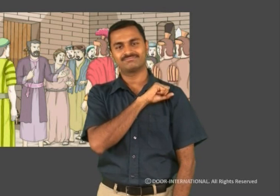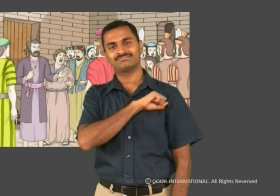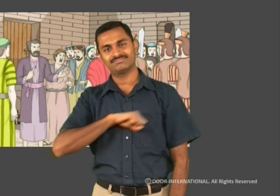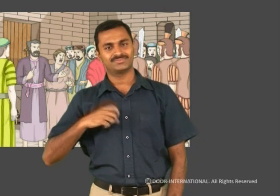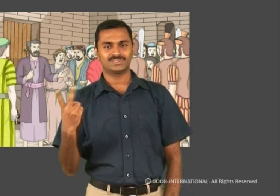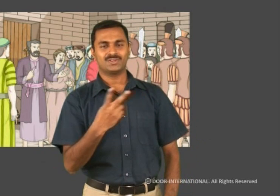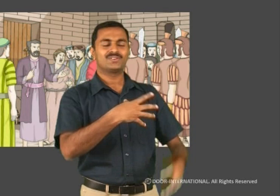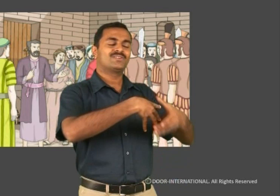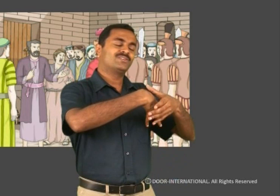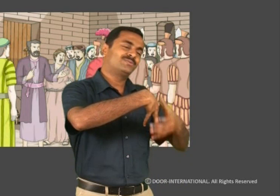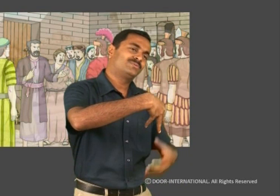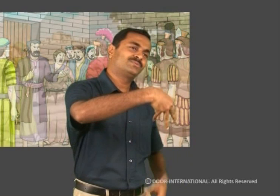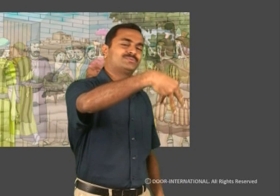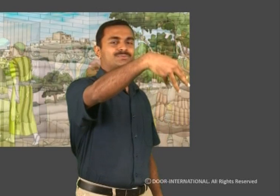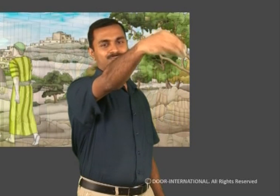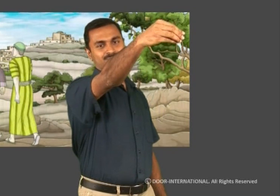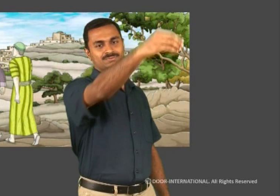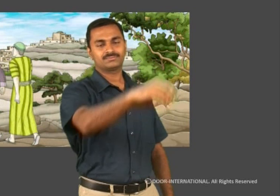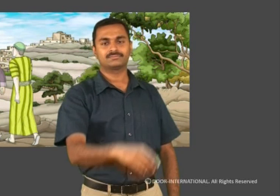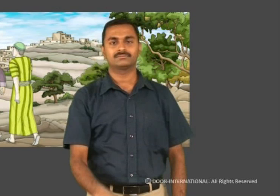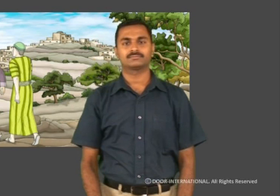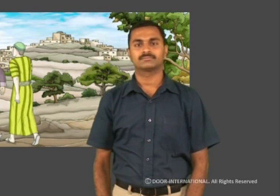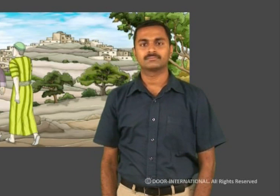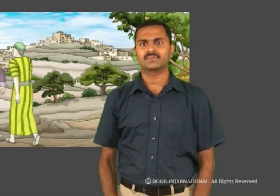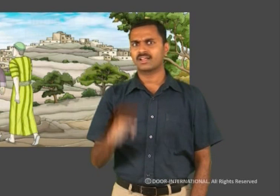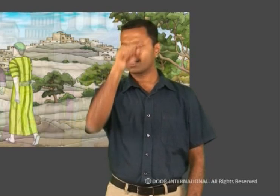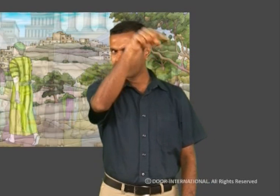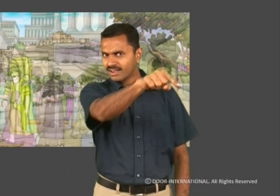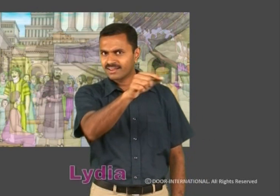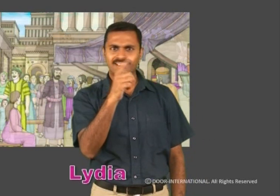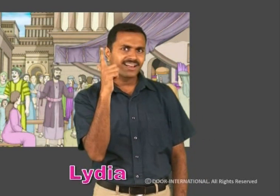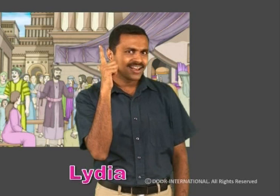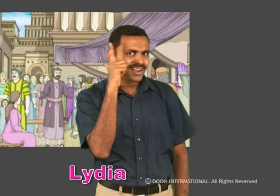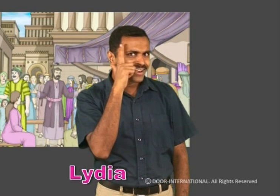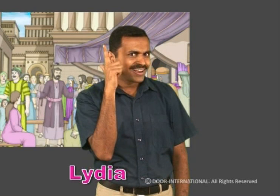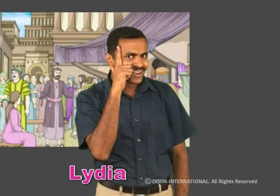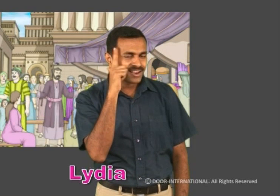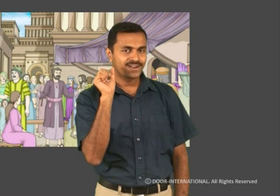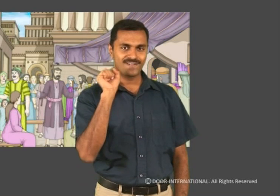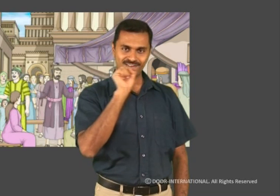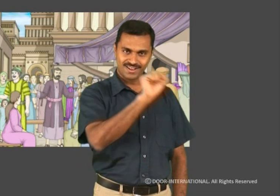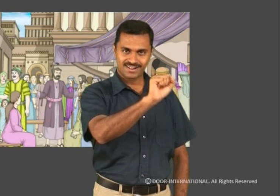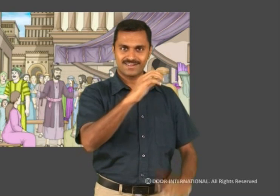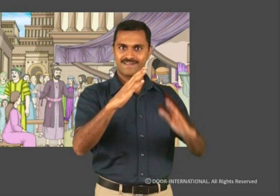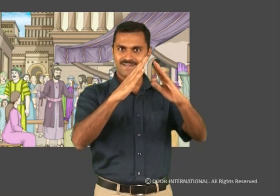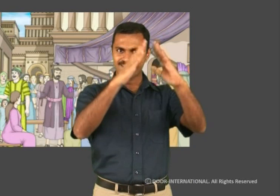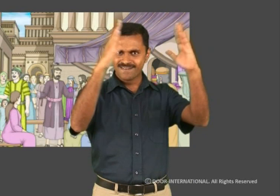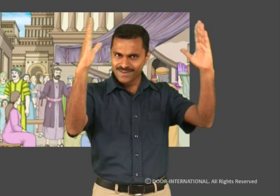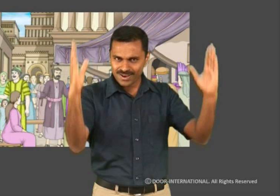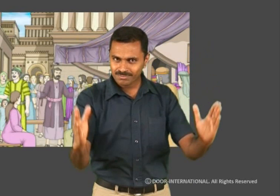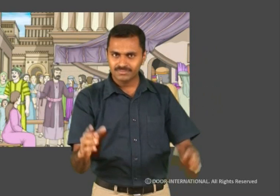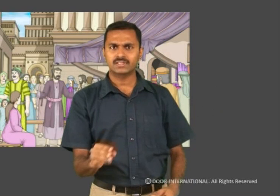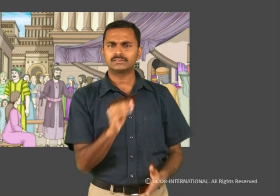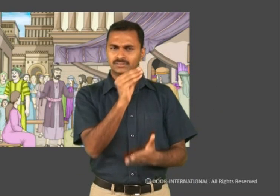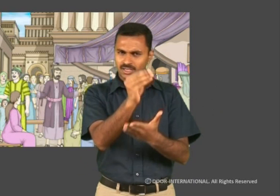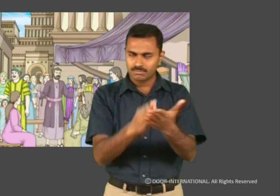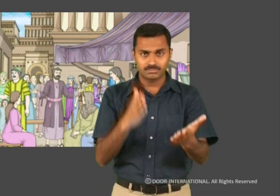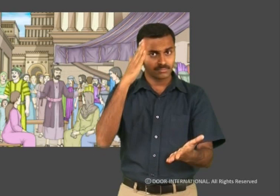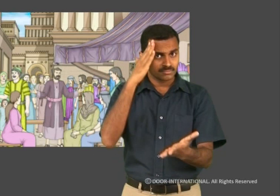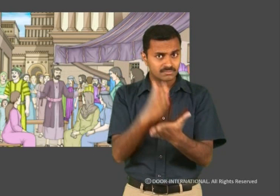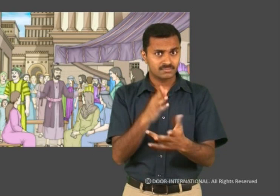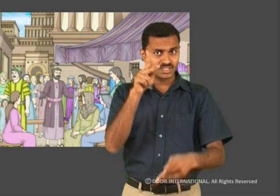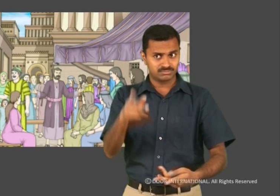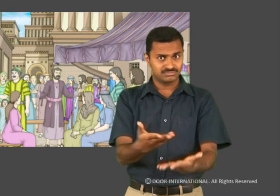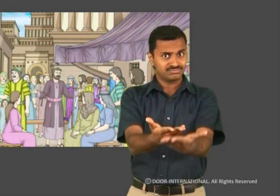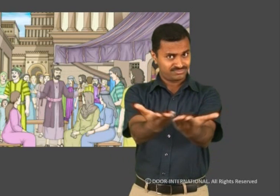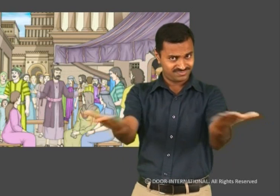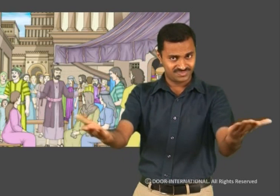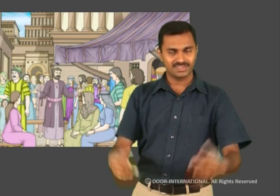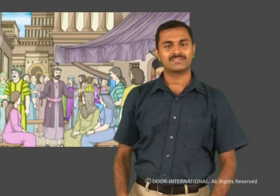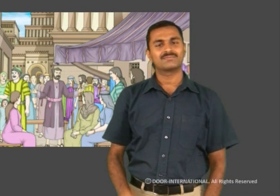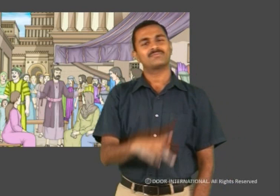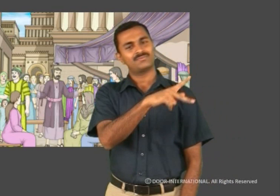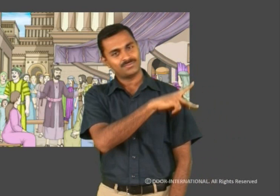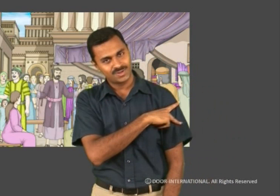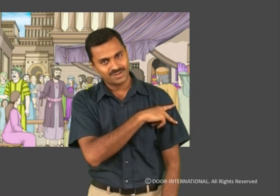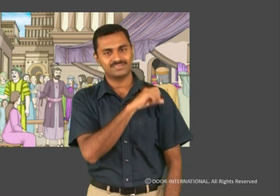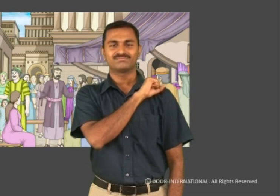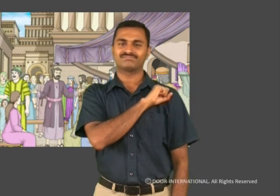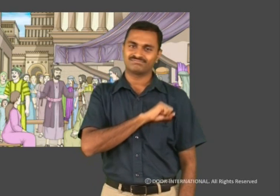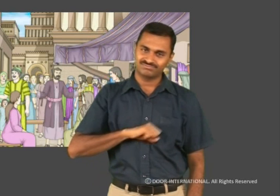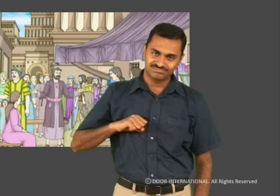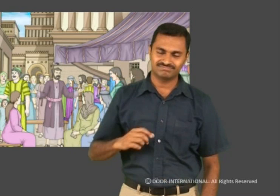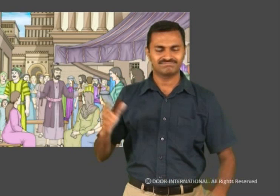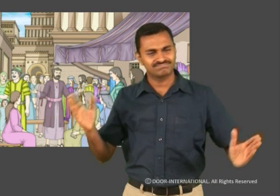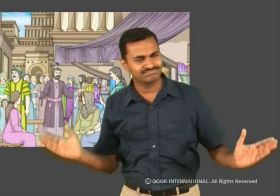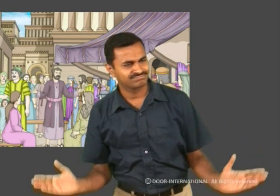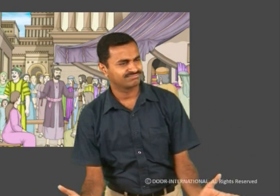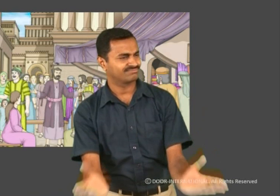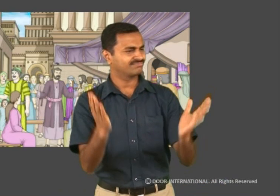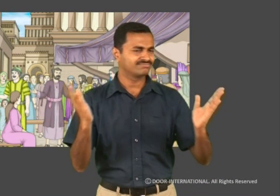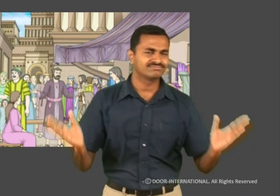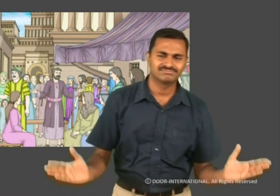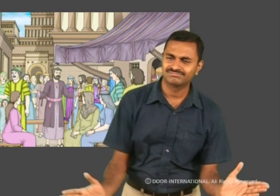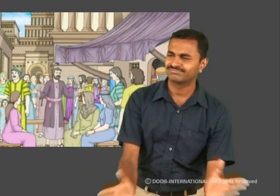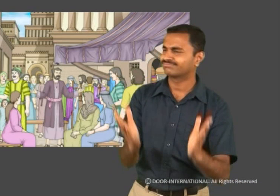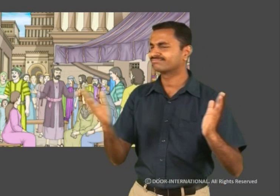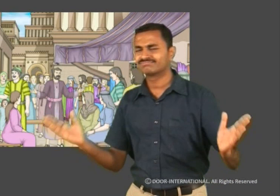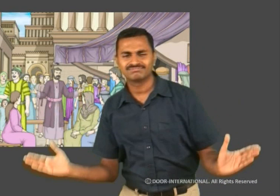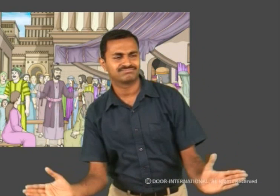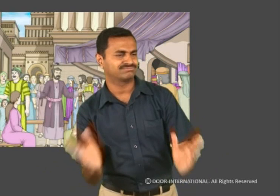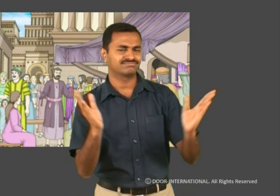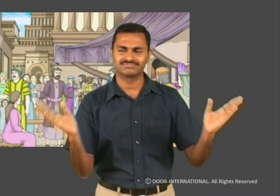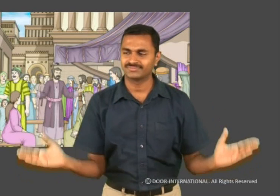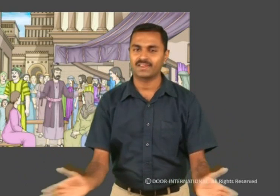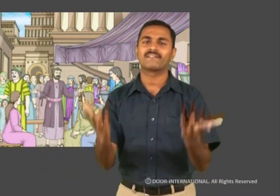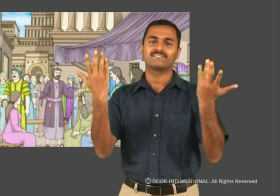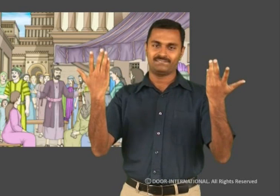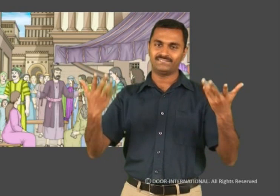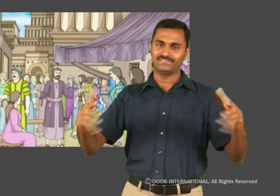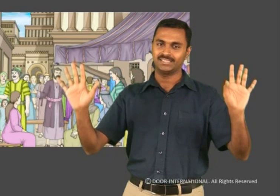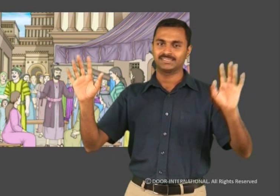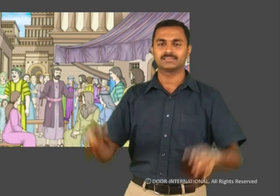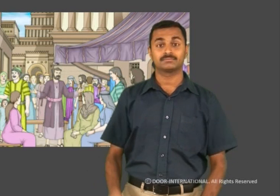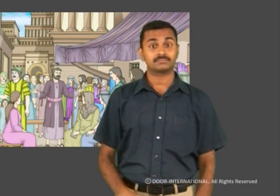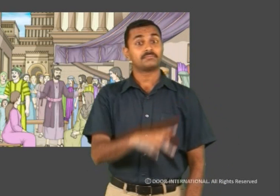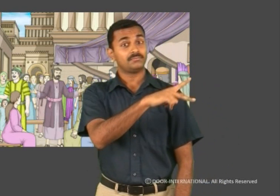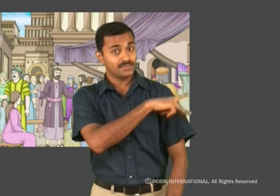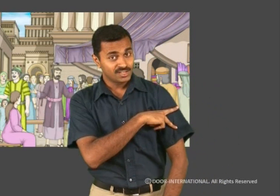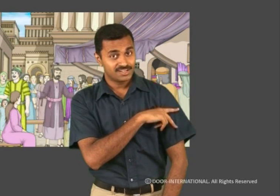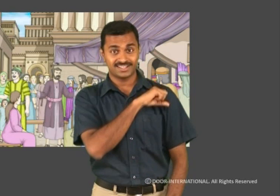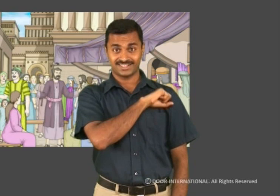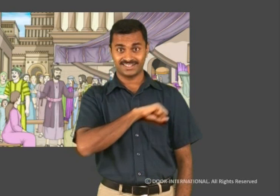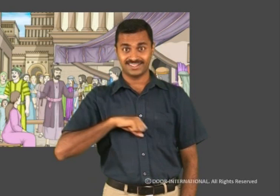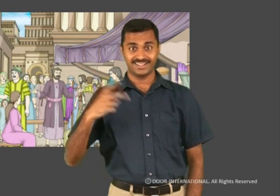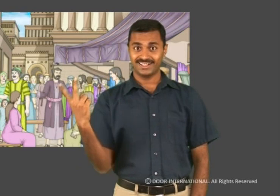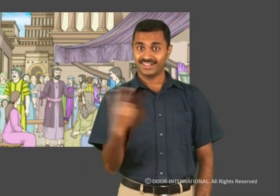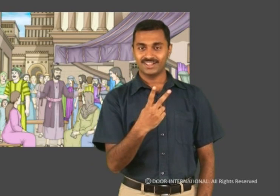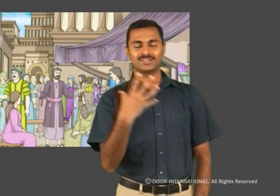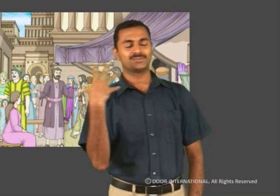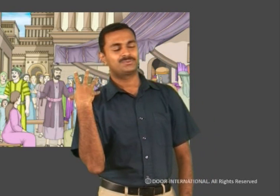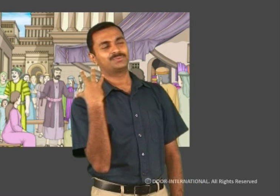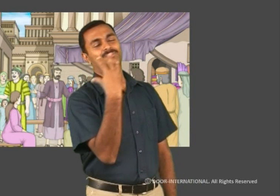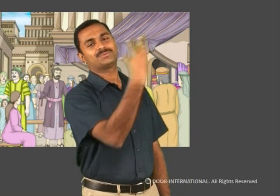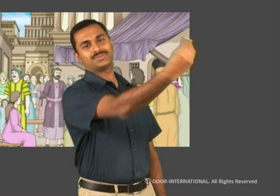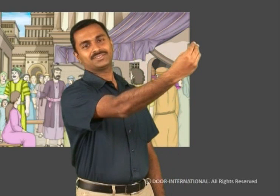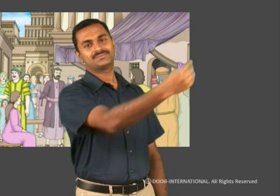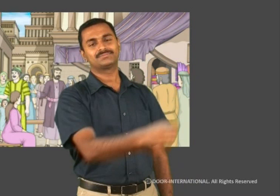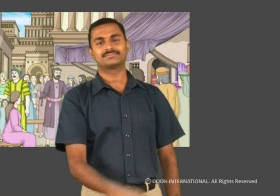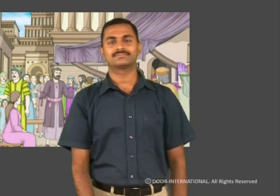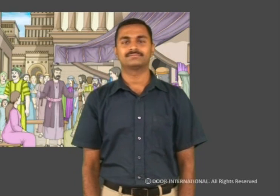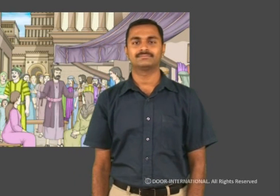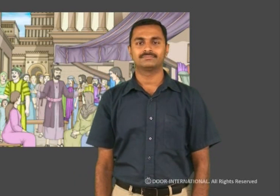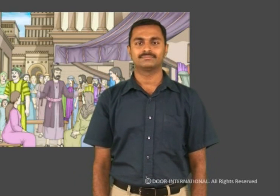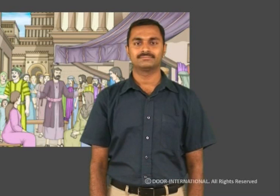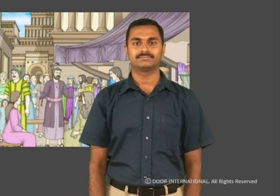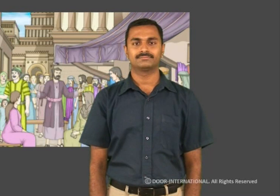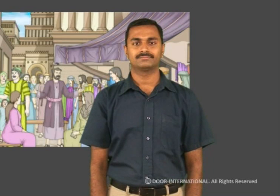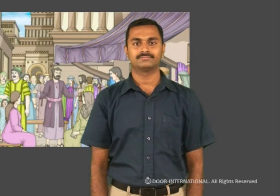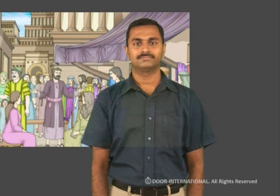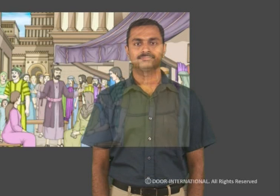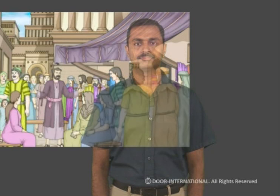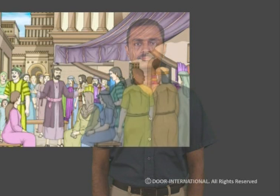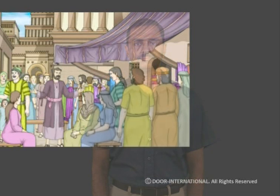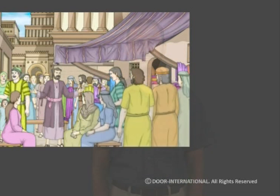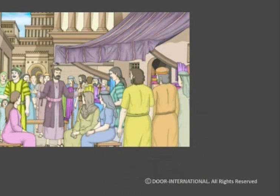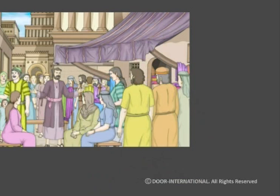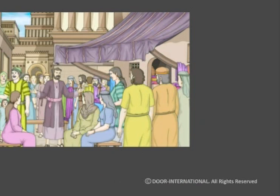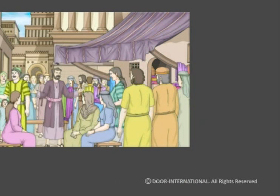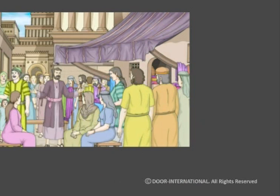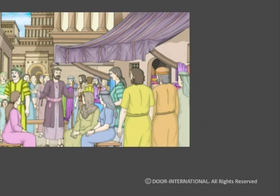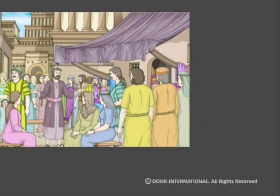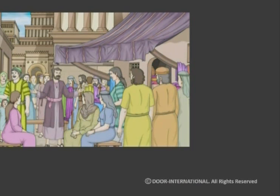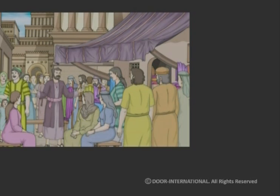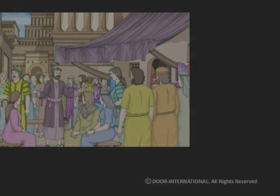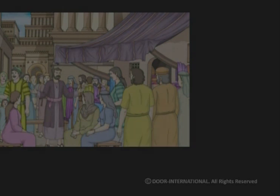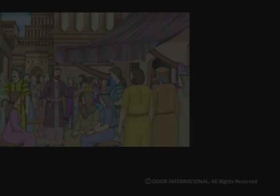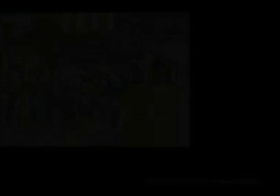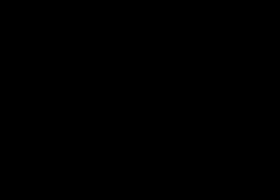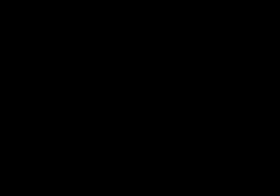After Paul and Silas came out of the prison, they went to Lydia’s house to see the brothers and encourage them. Then they left the city.